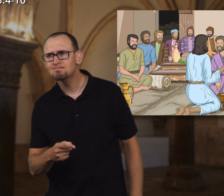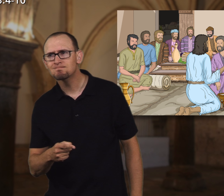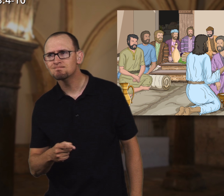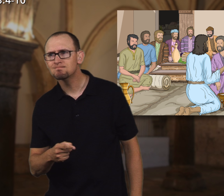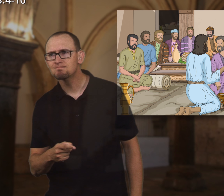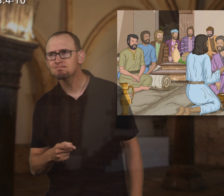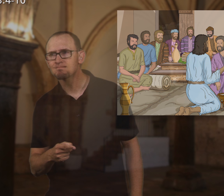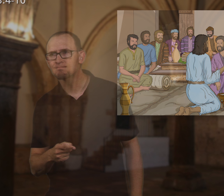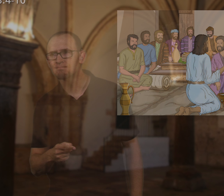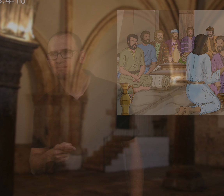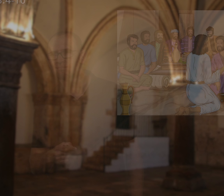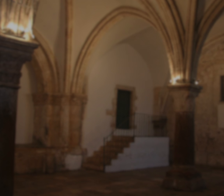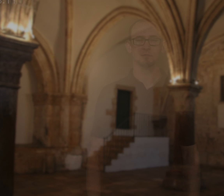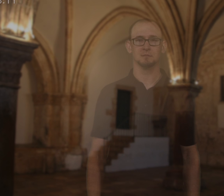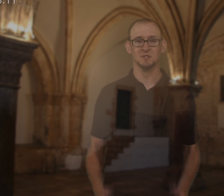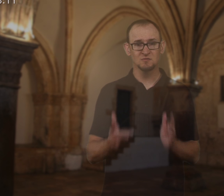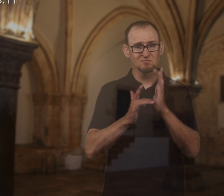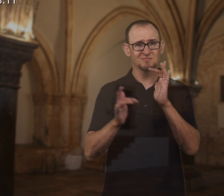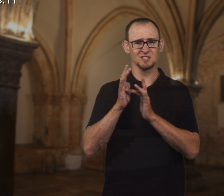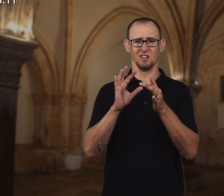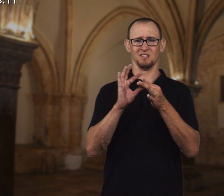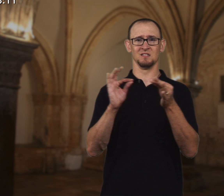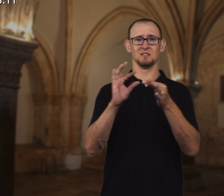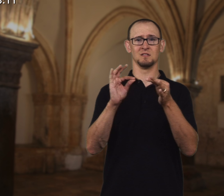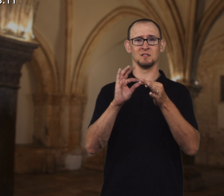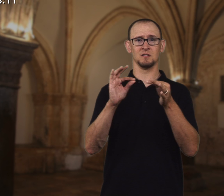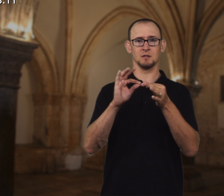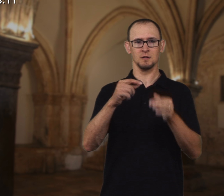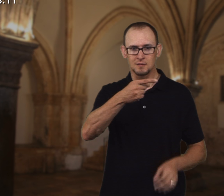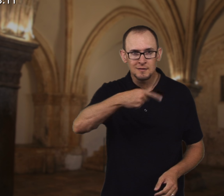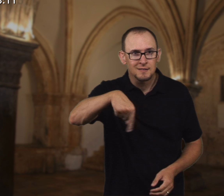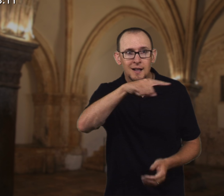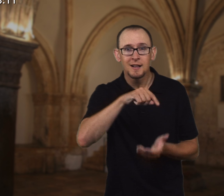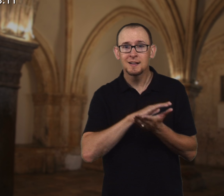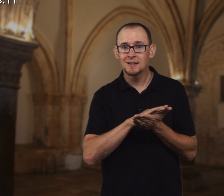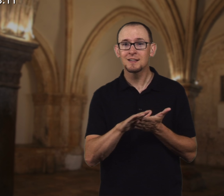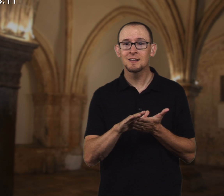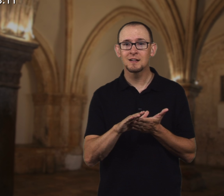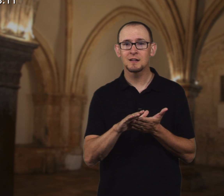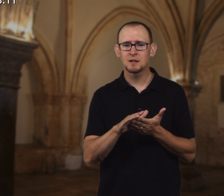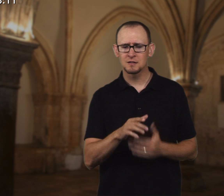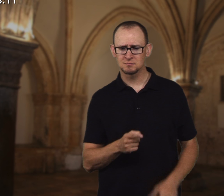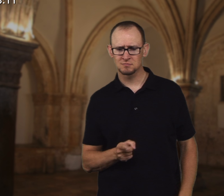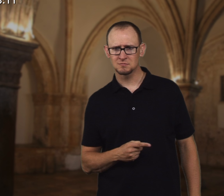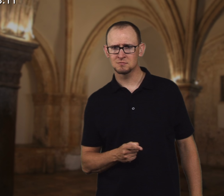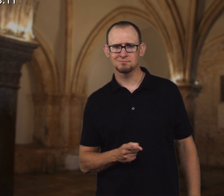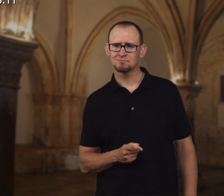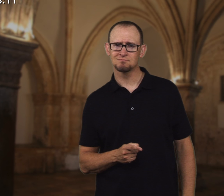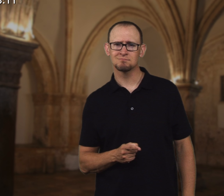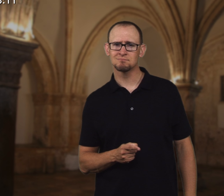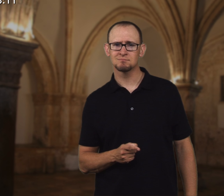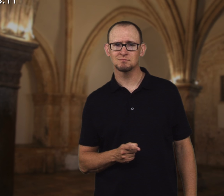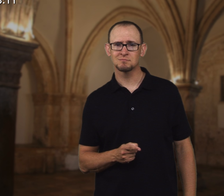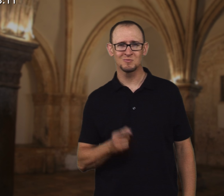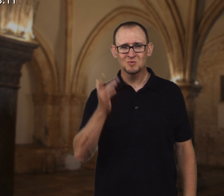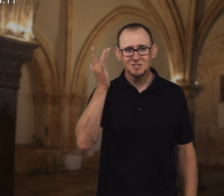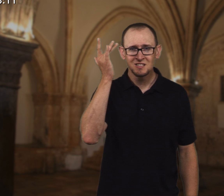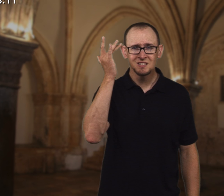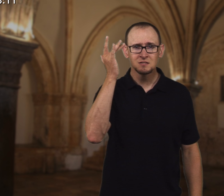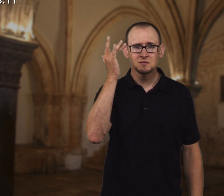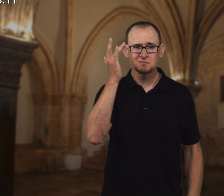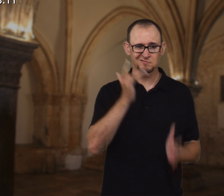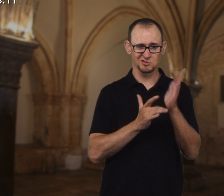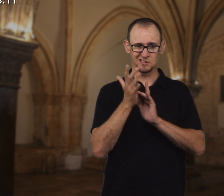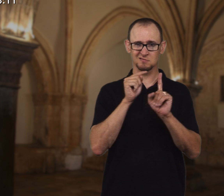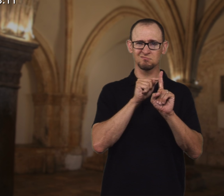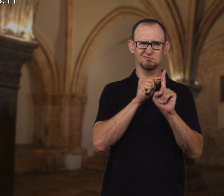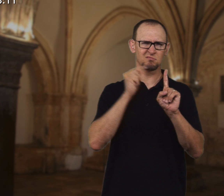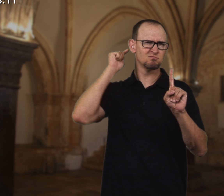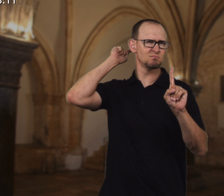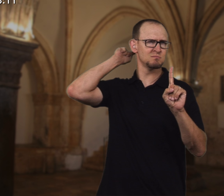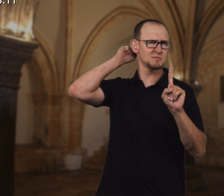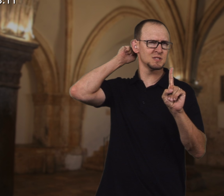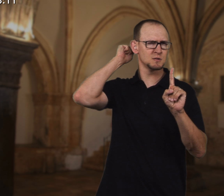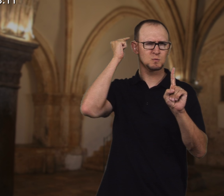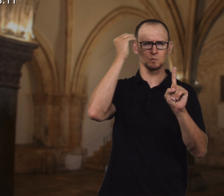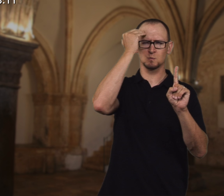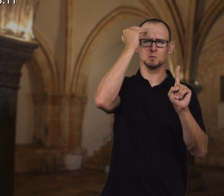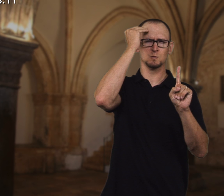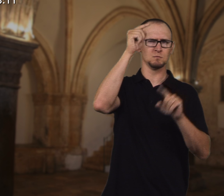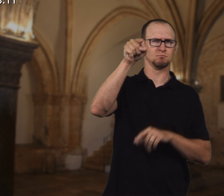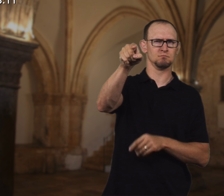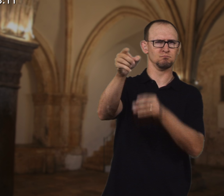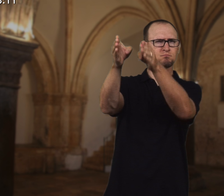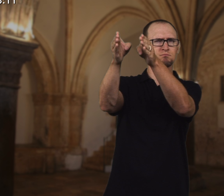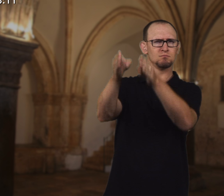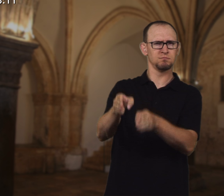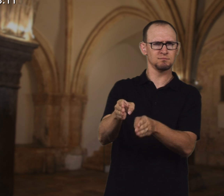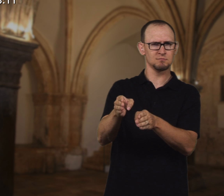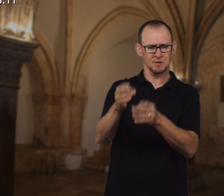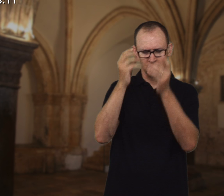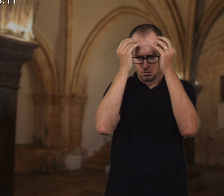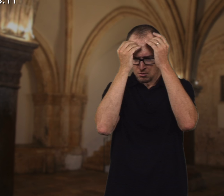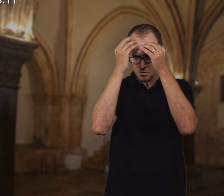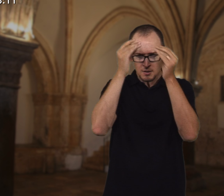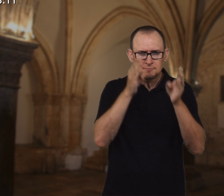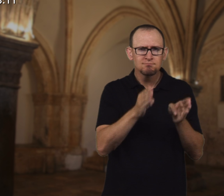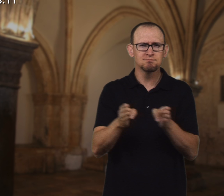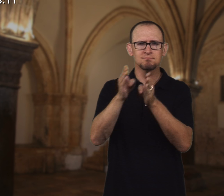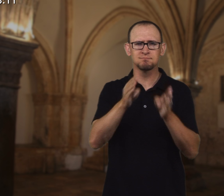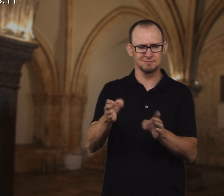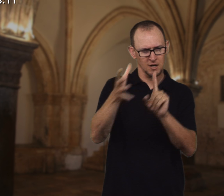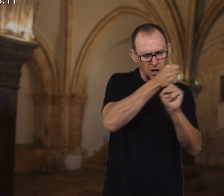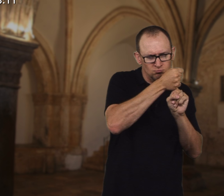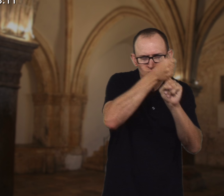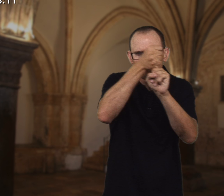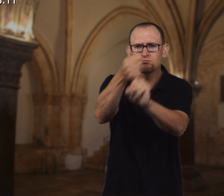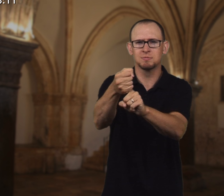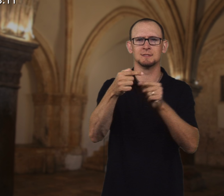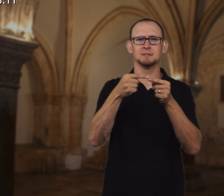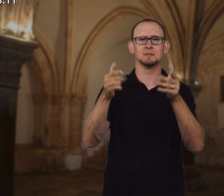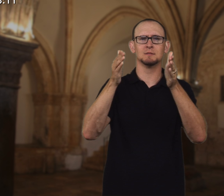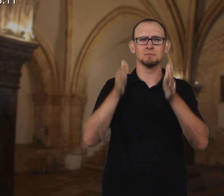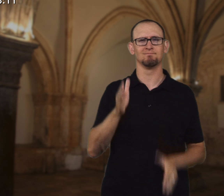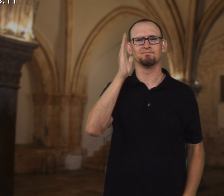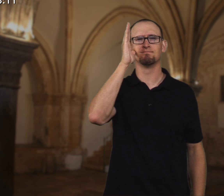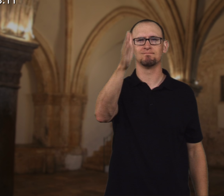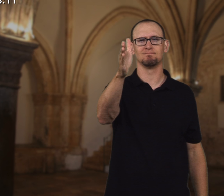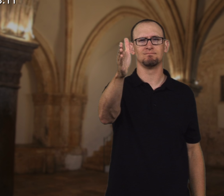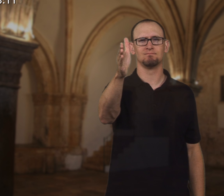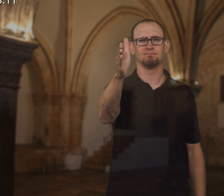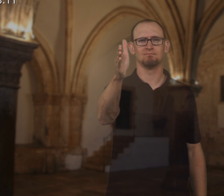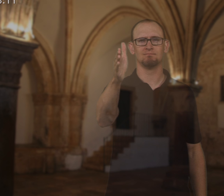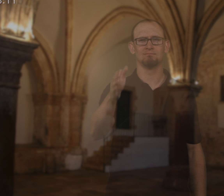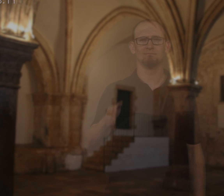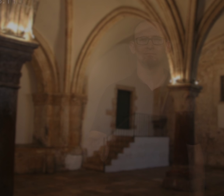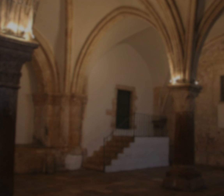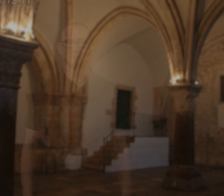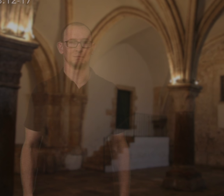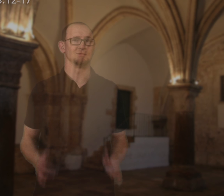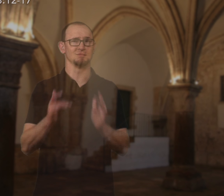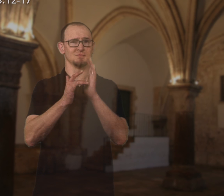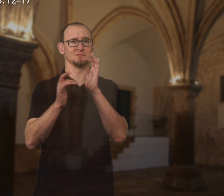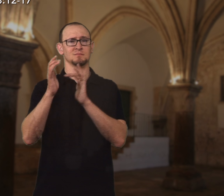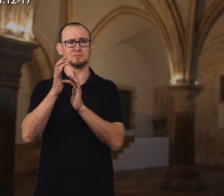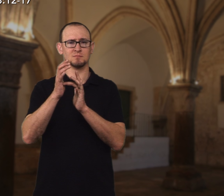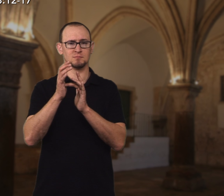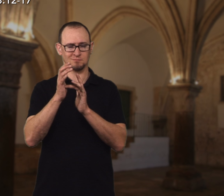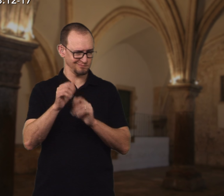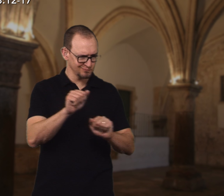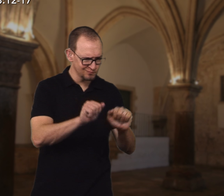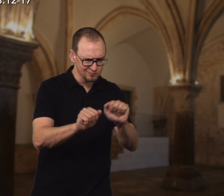For He knew who would betray Him. That is why He said, “Not all of you are clean.”